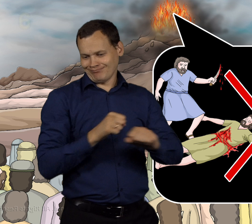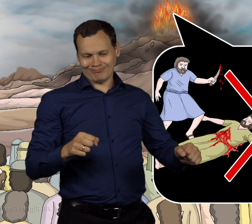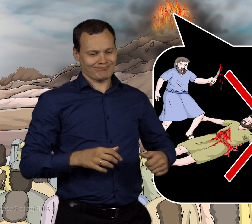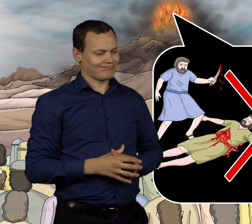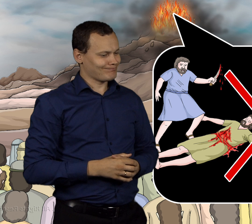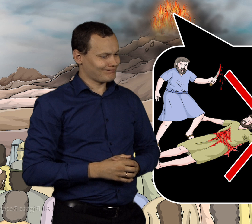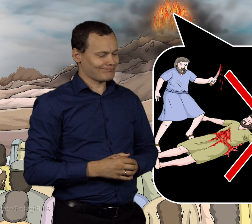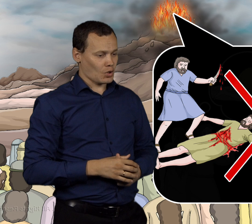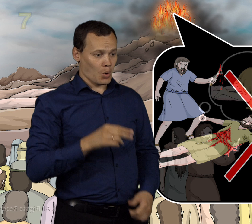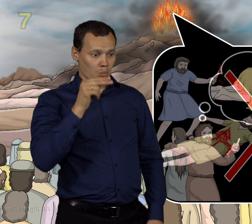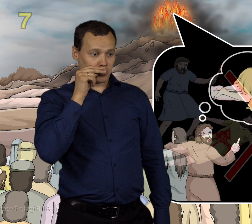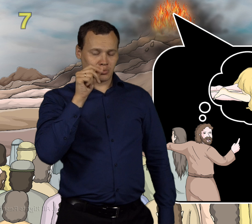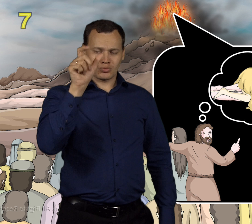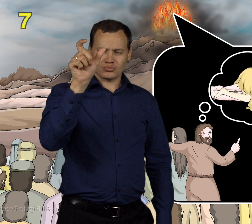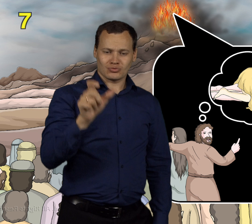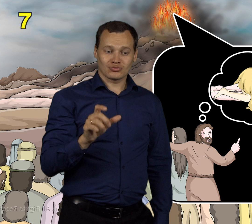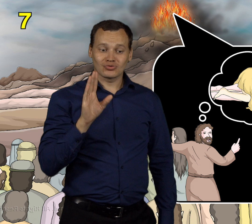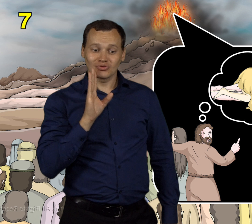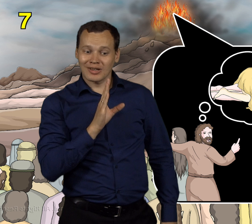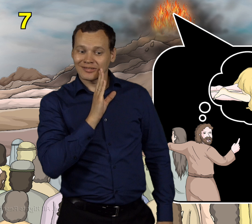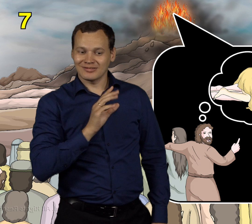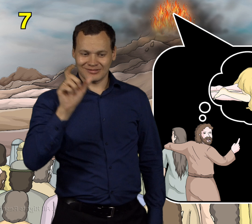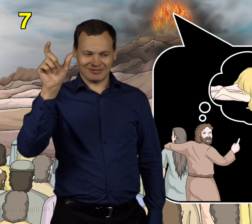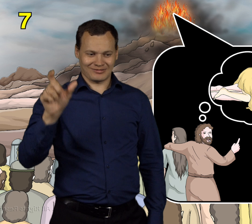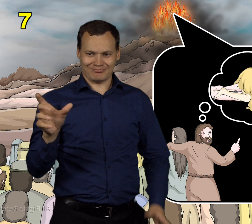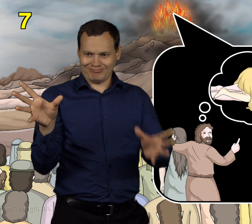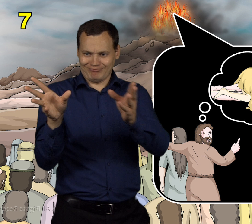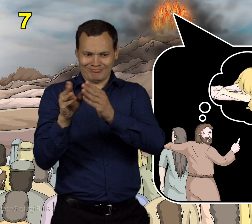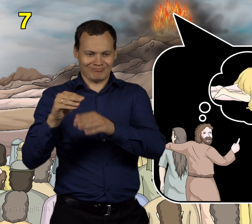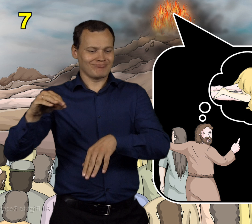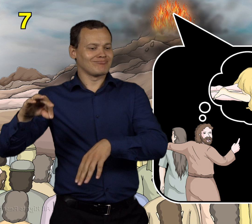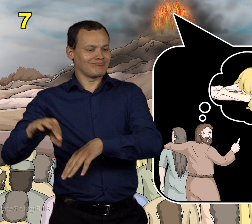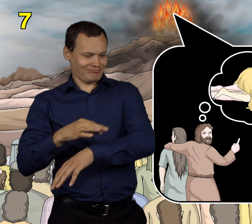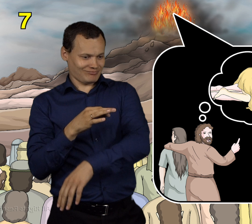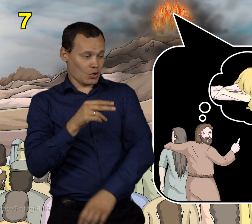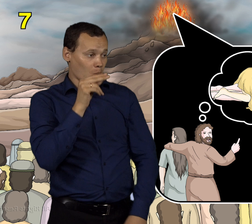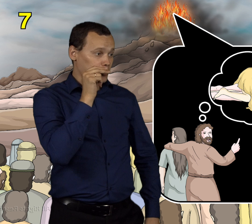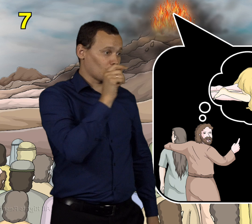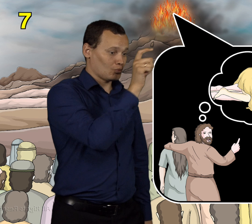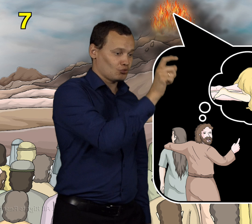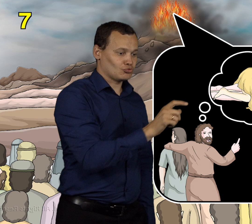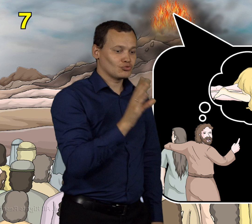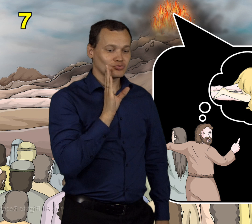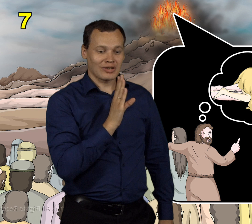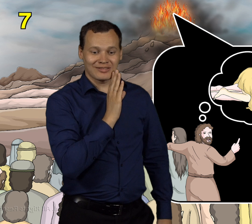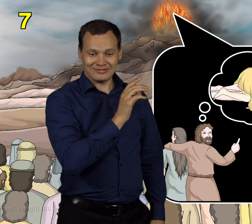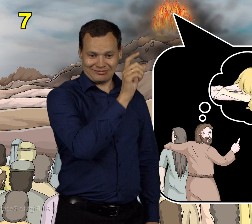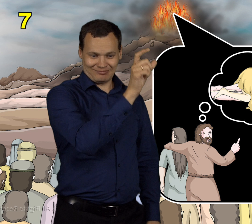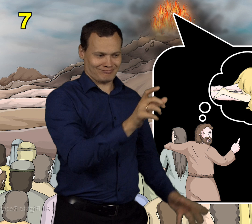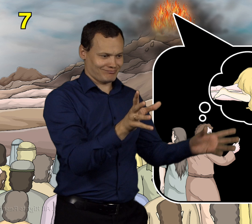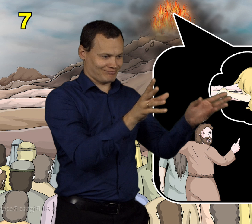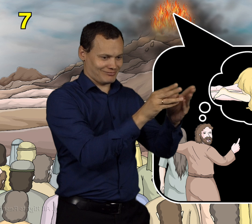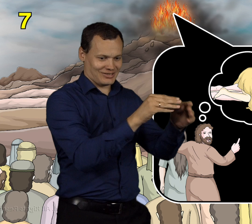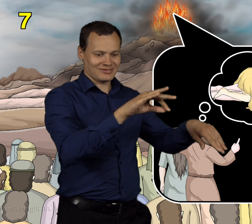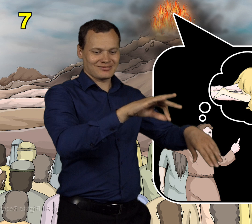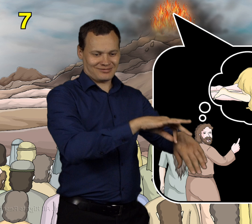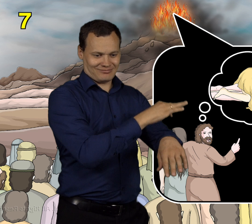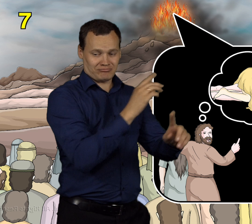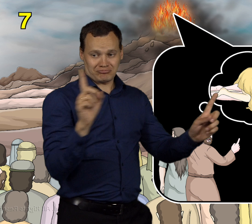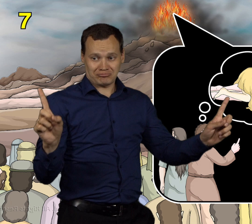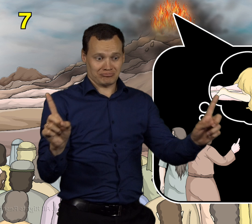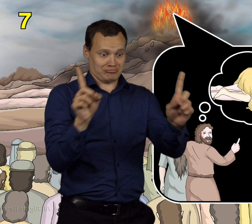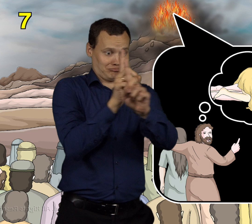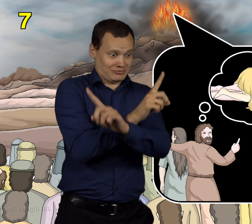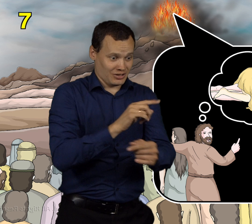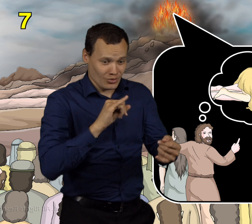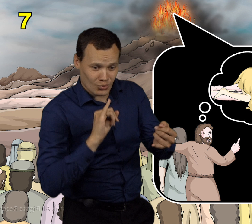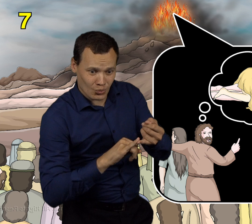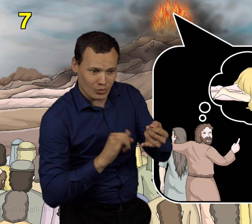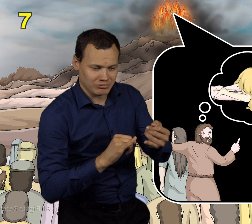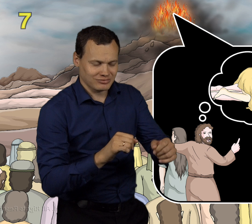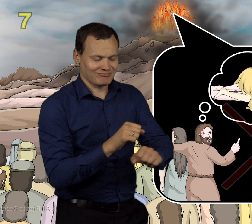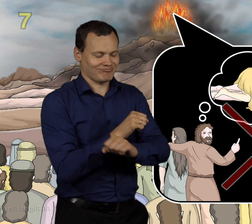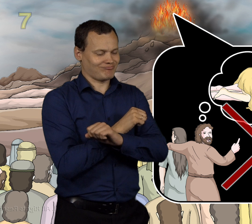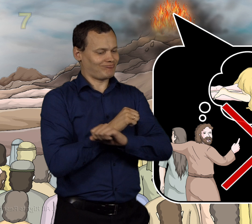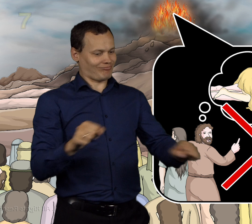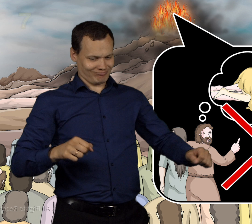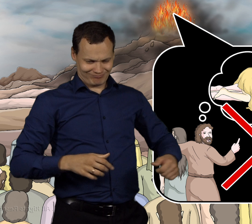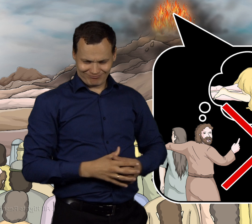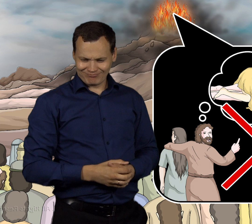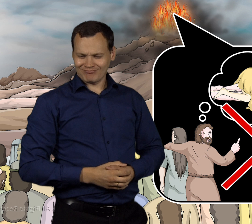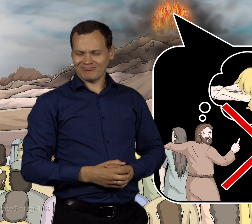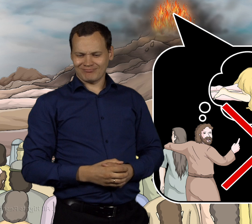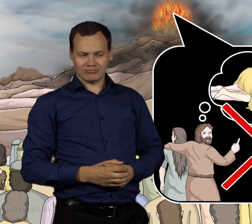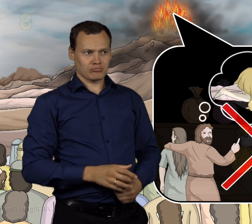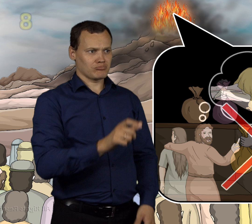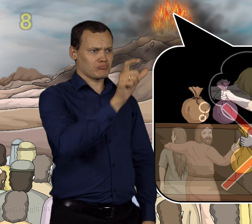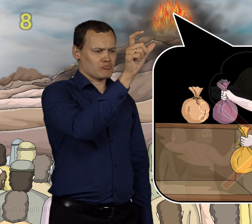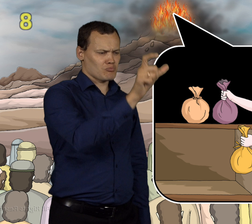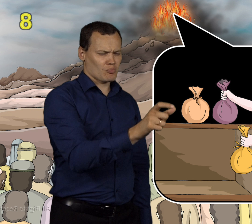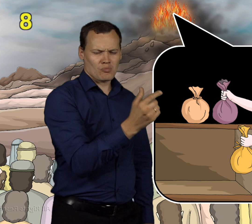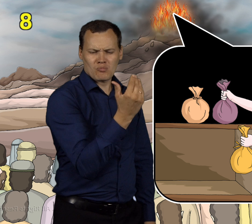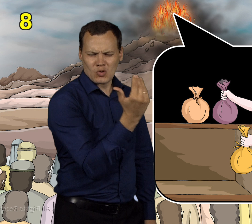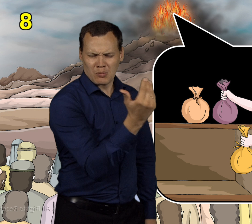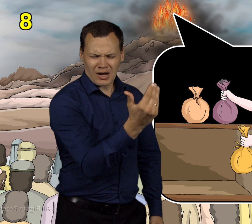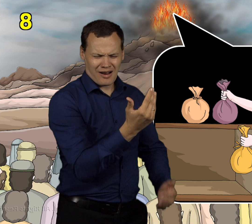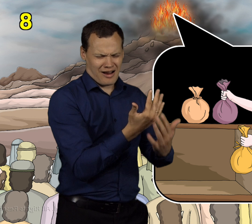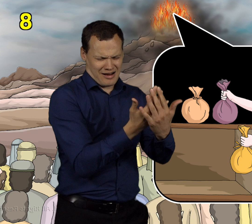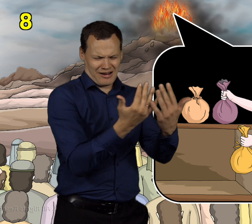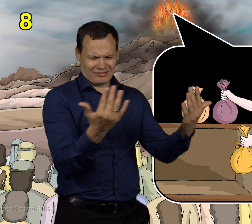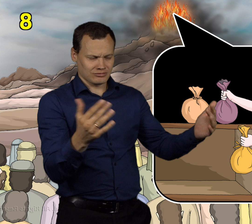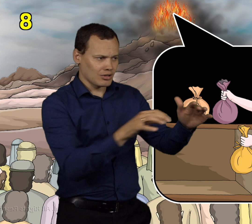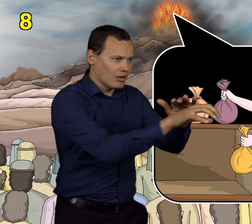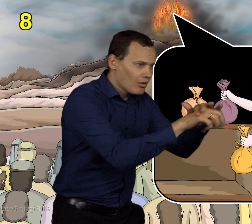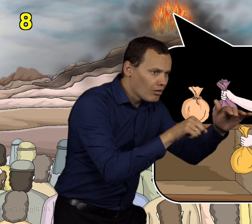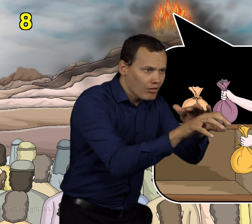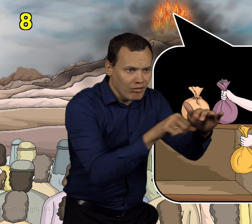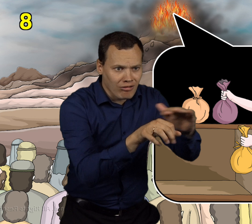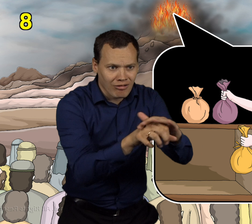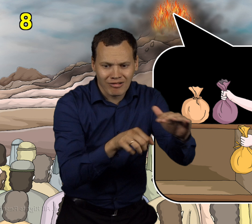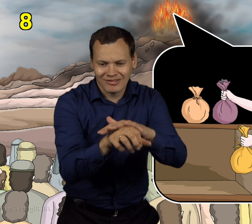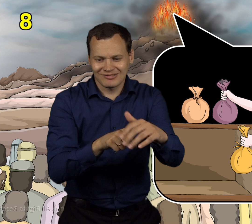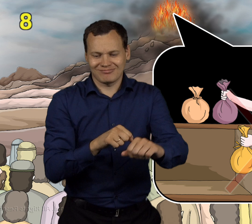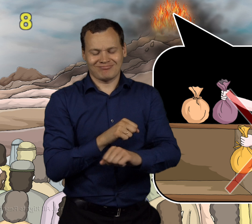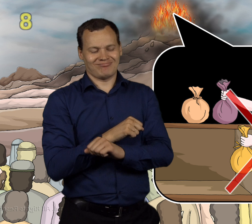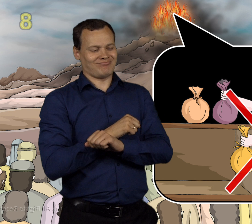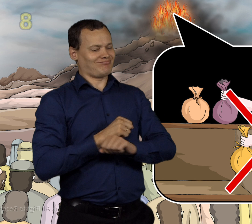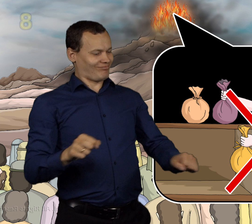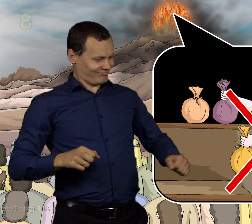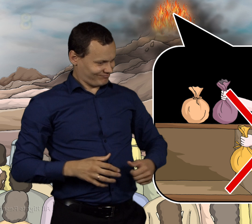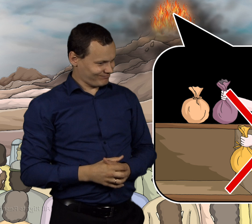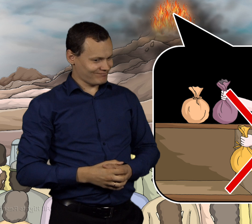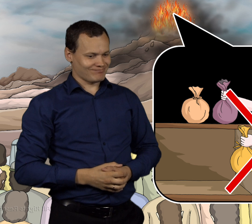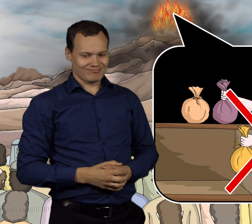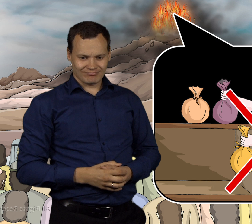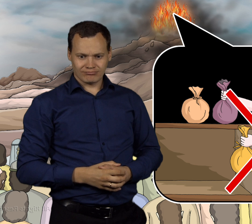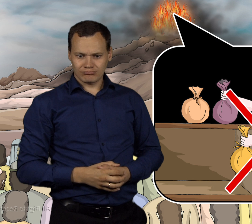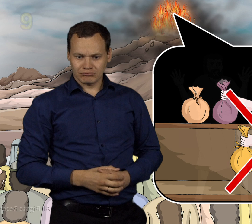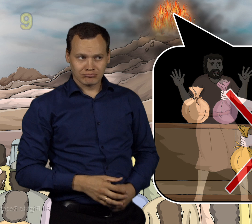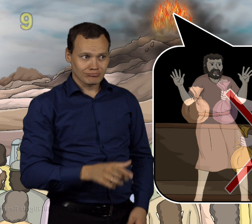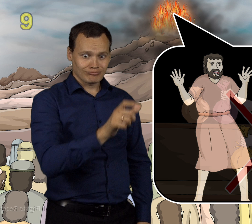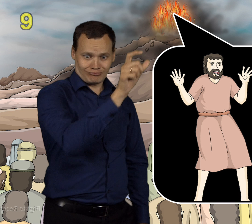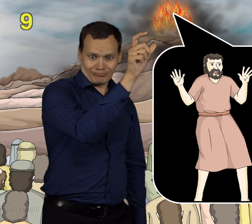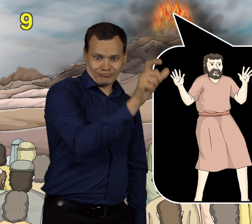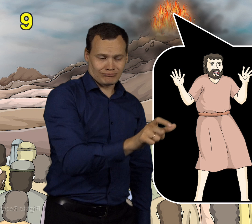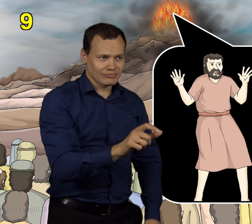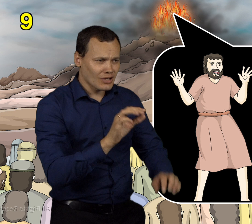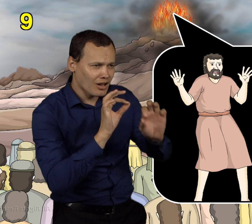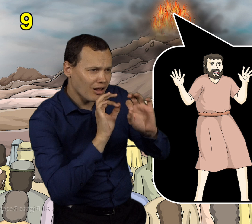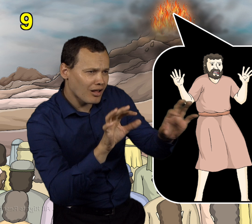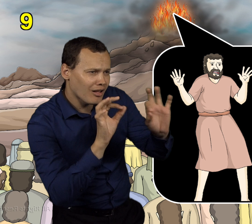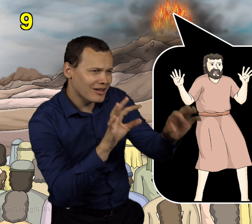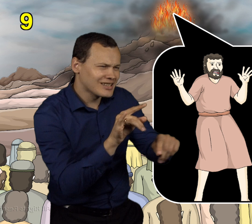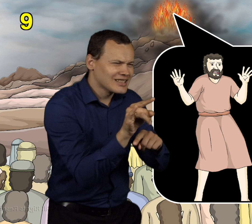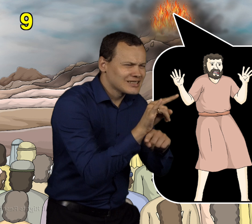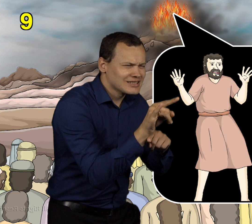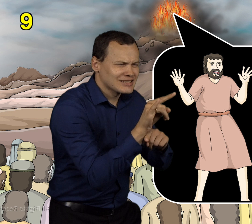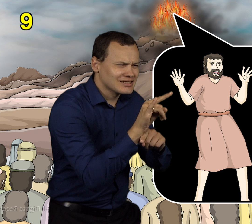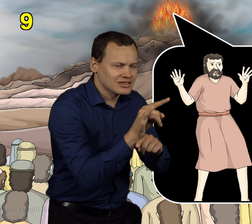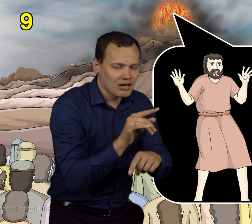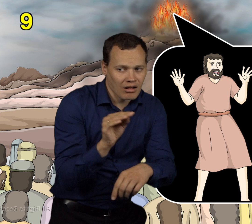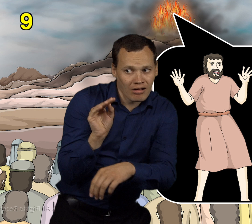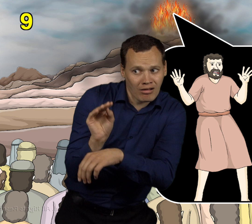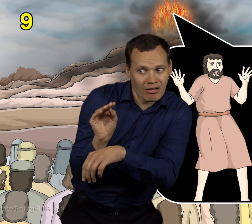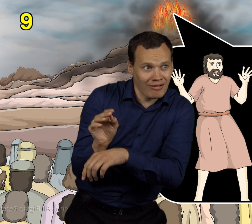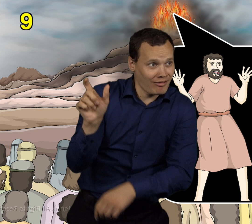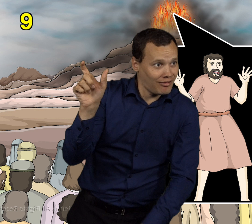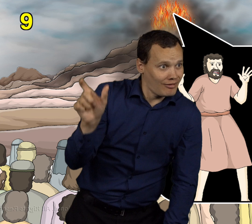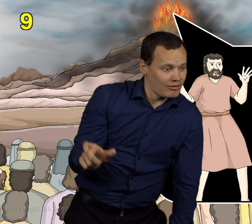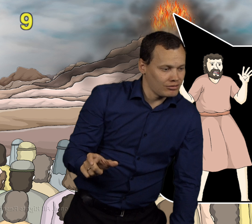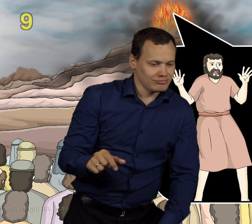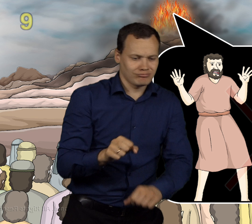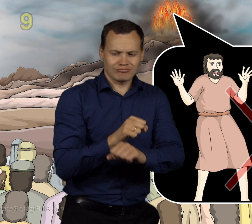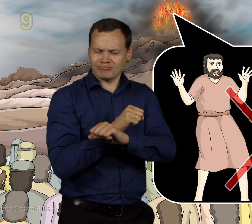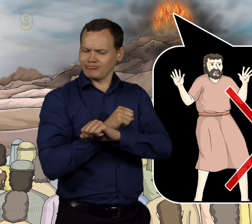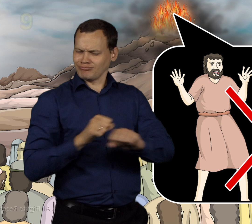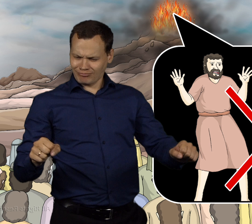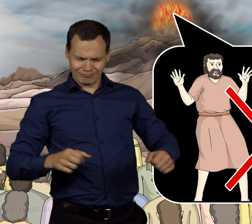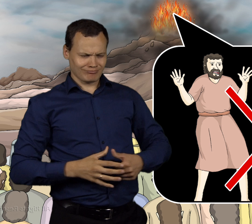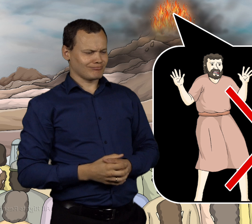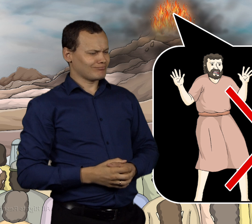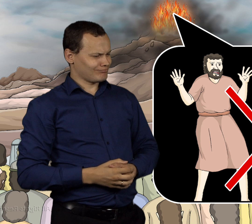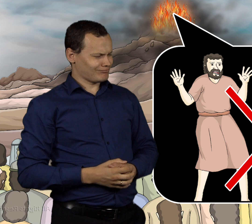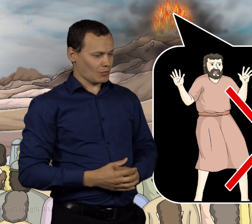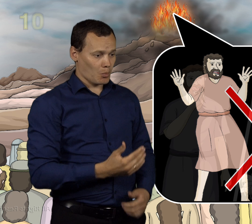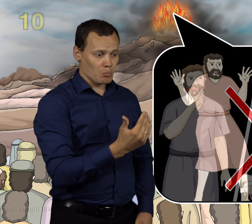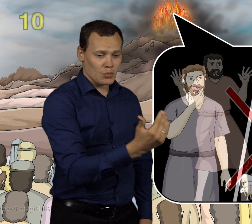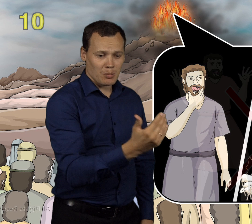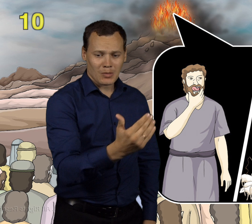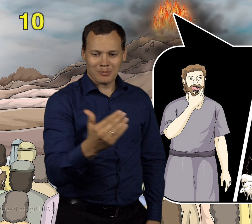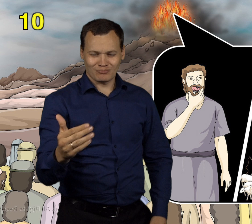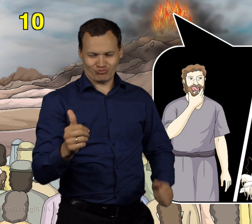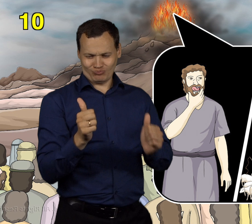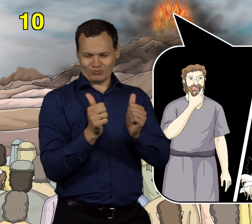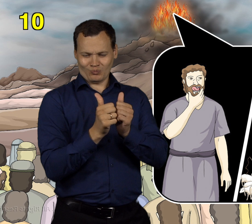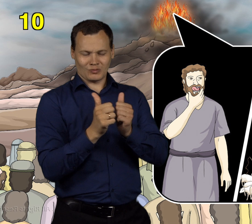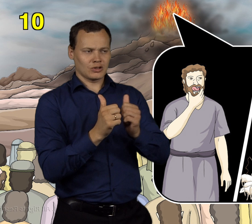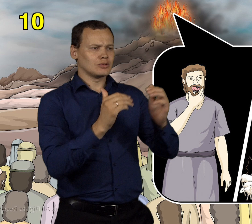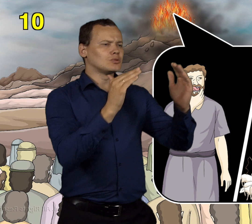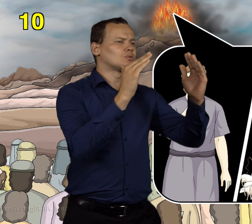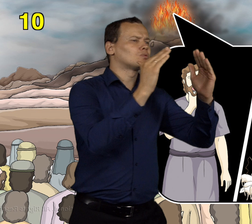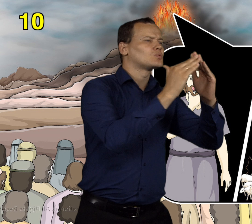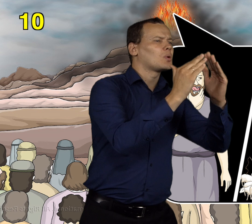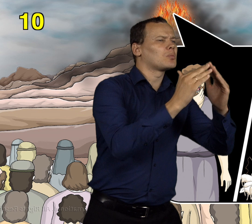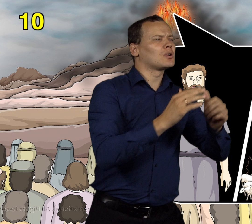You shall not commit adultery. You shall not steal. You shall not bear false witness against your neighbor.